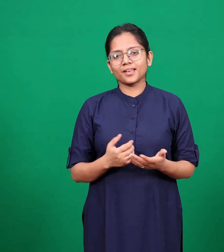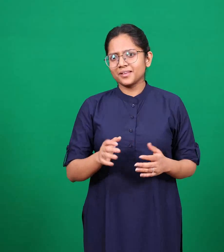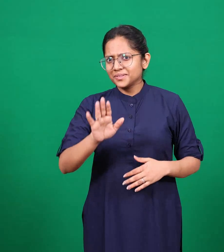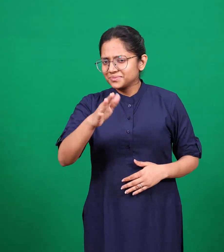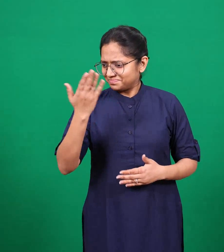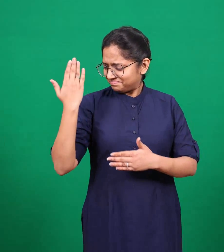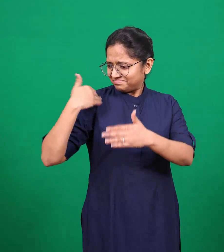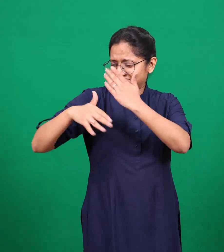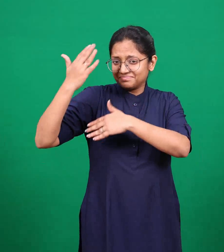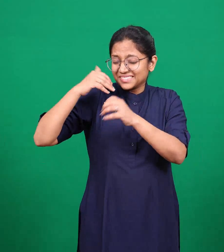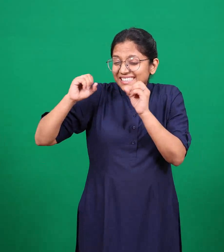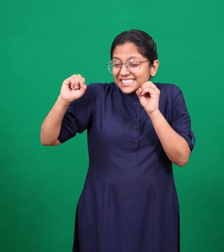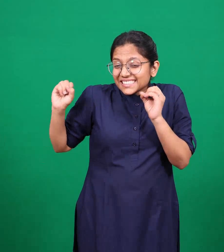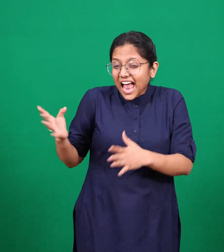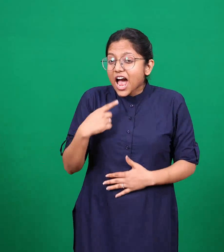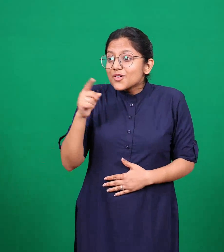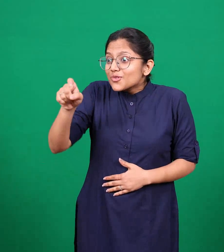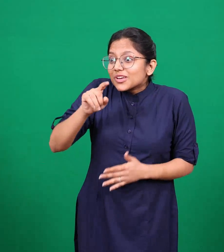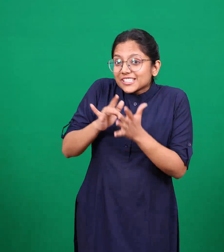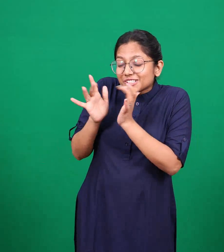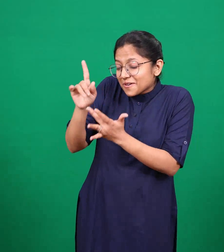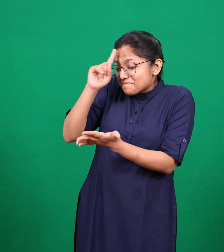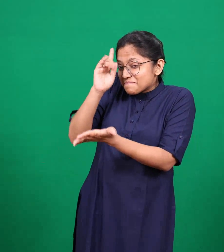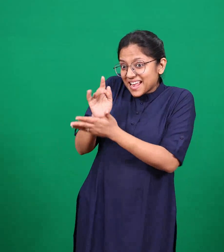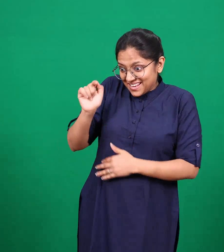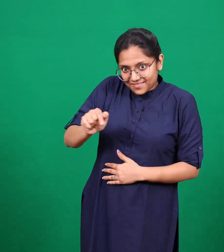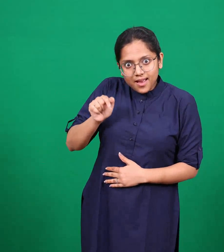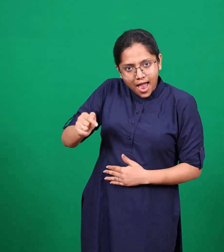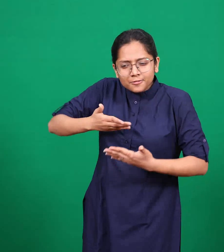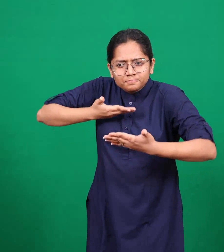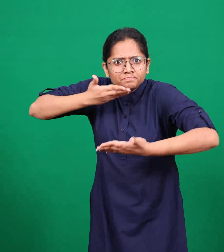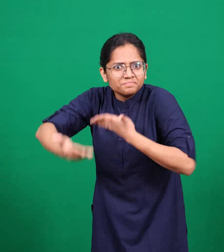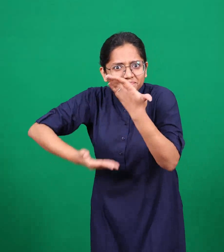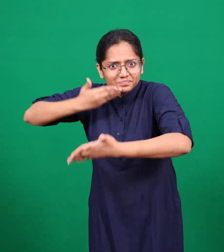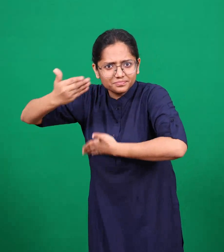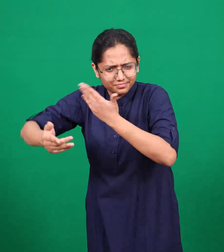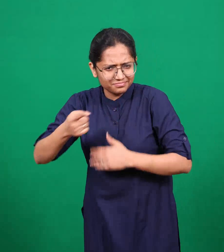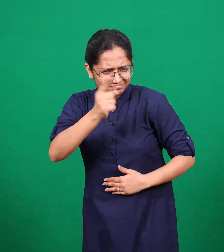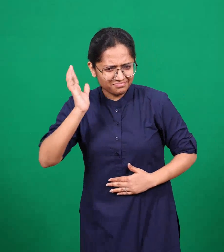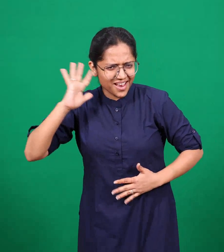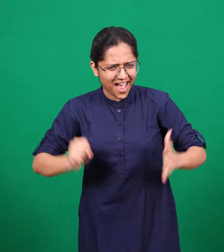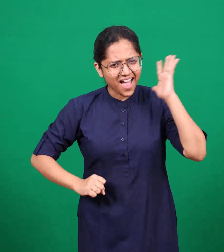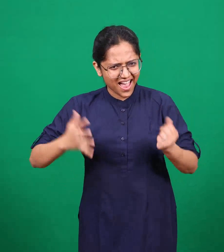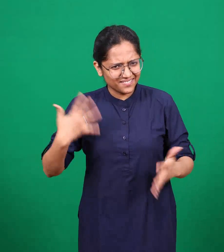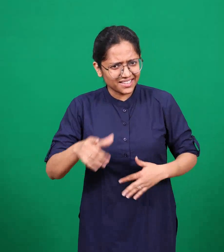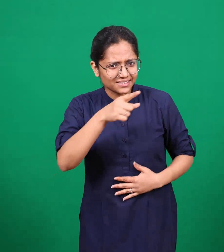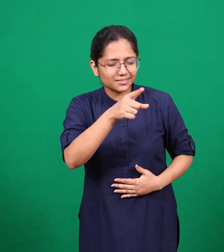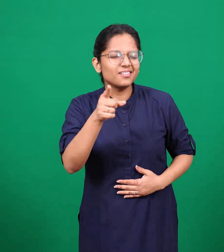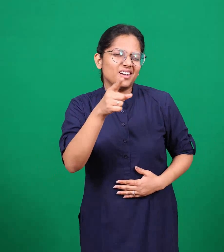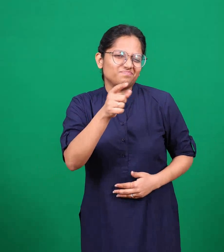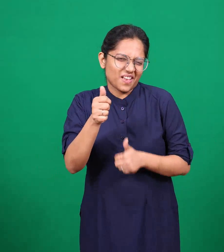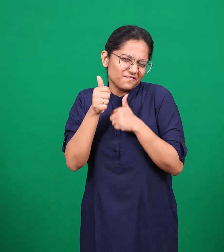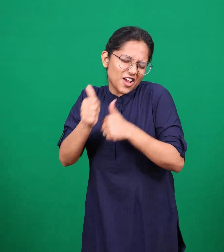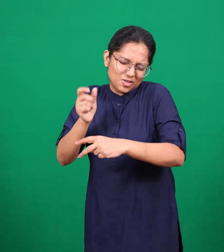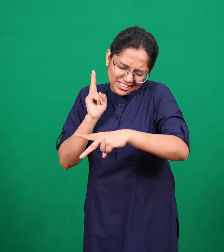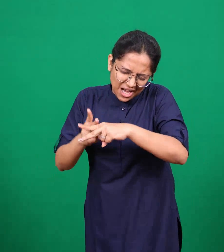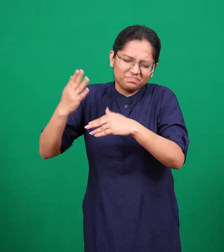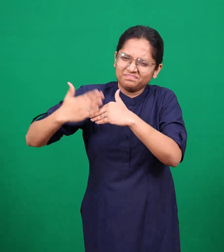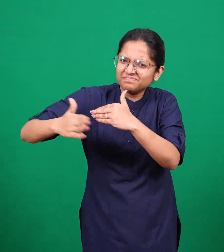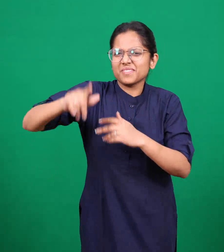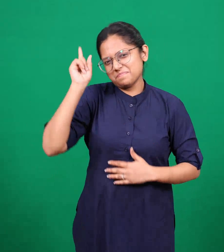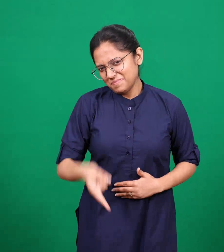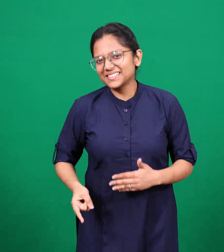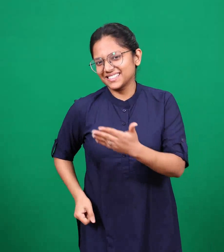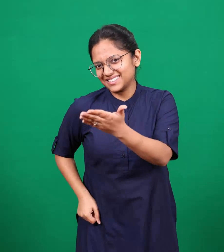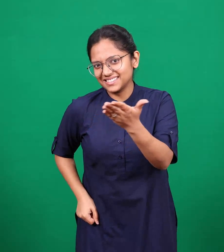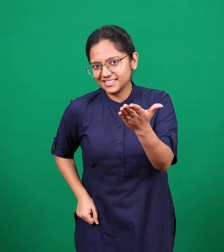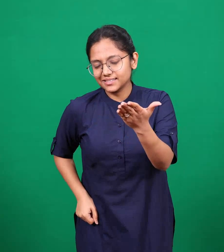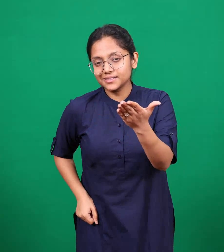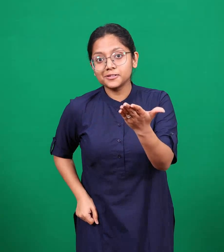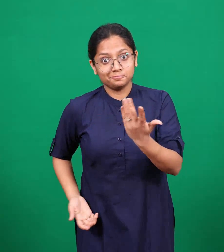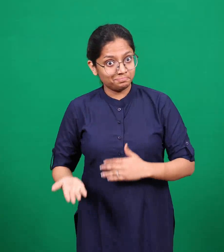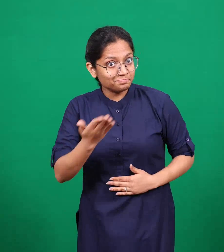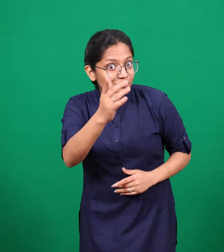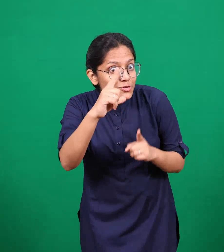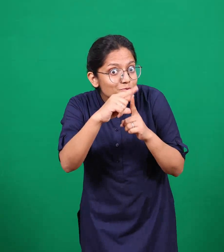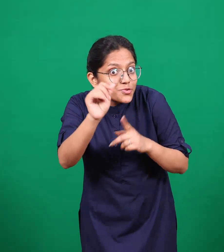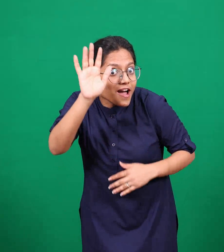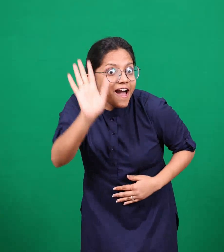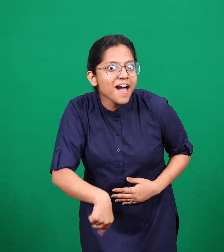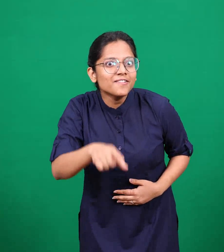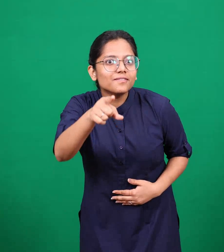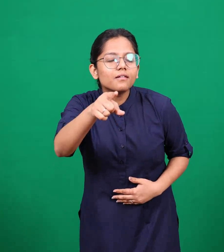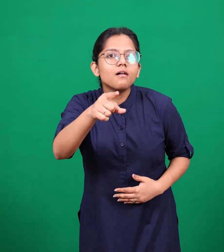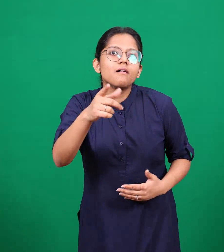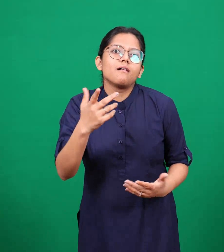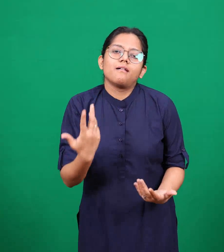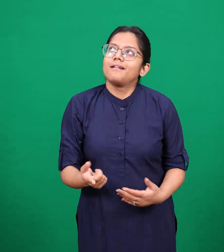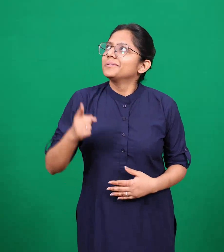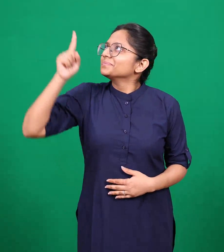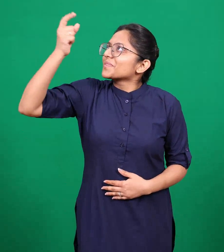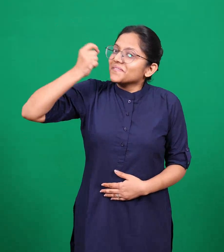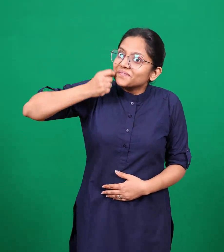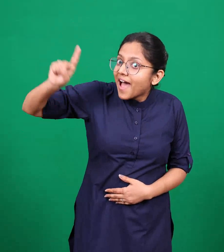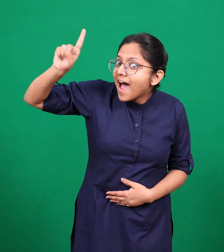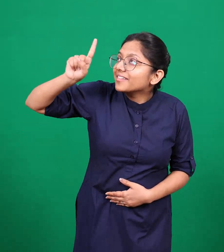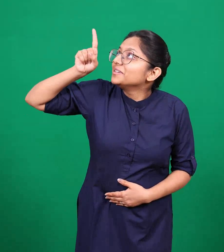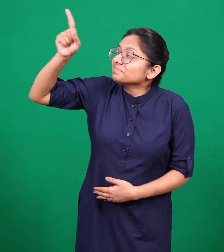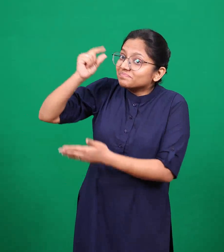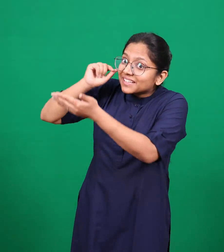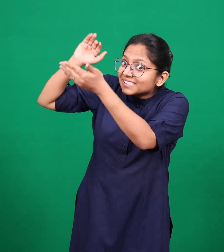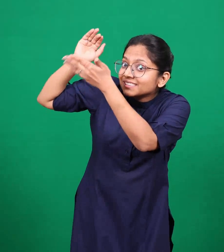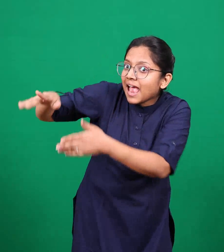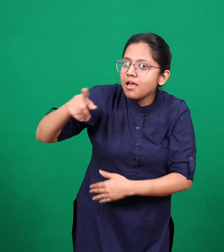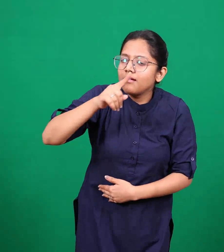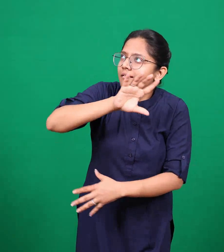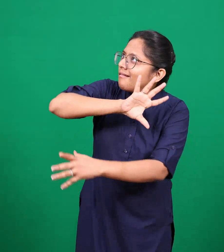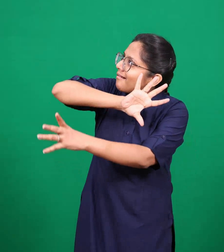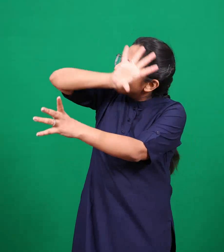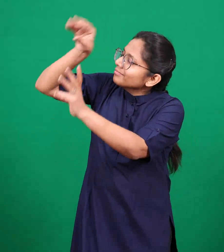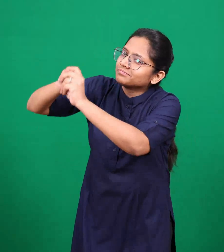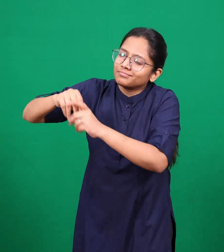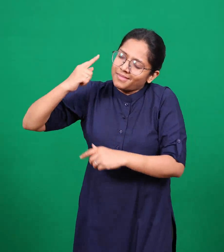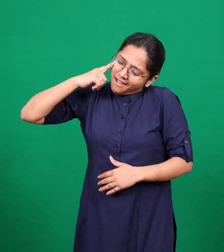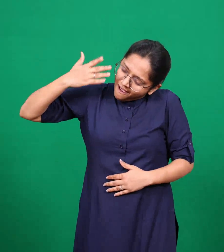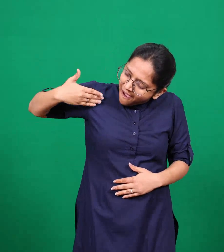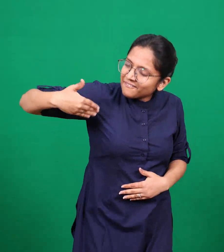As for you, let what you have heard from the beginning remain in you.